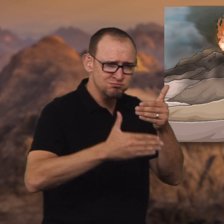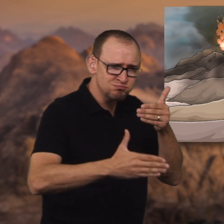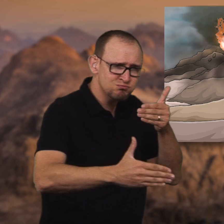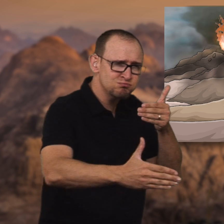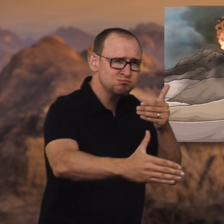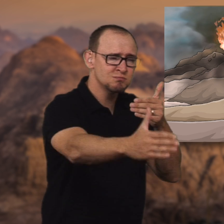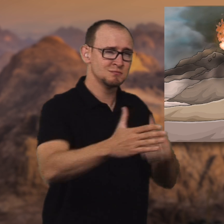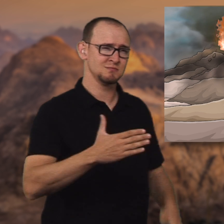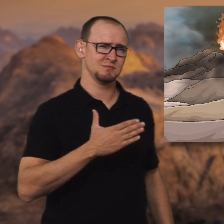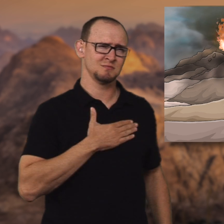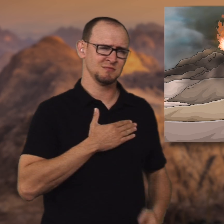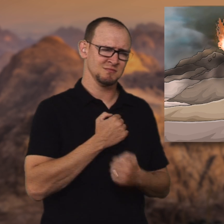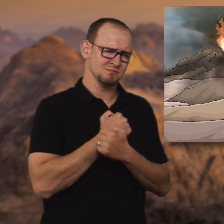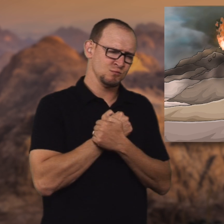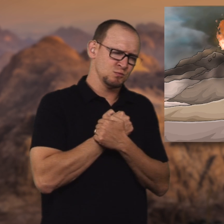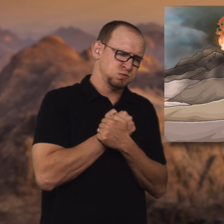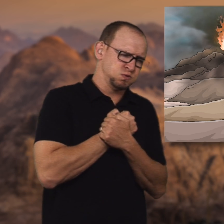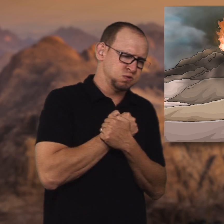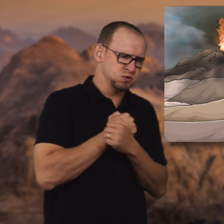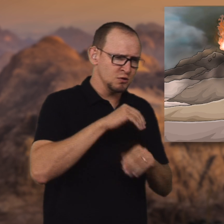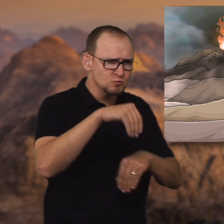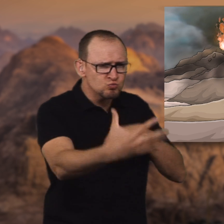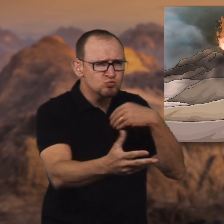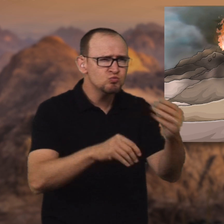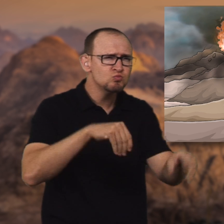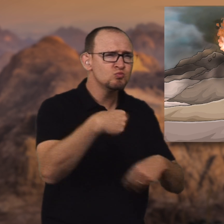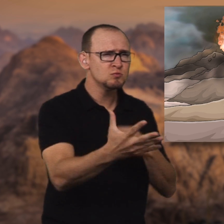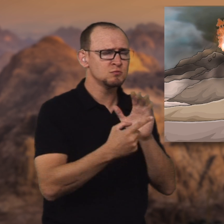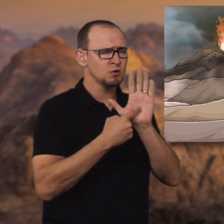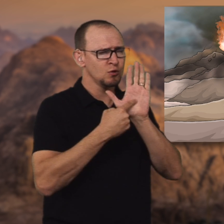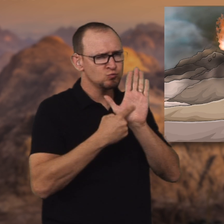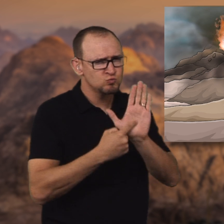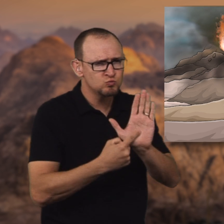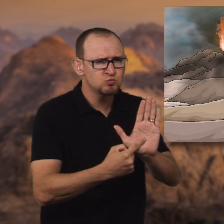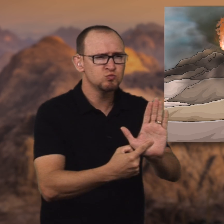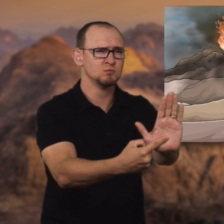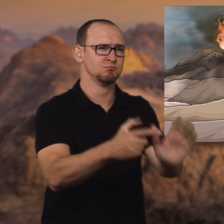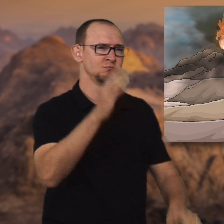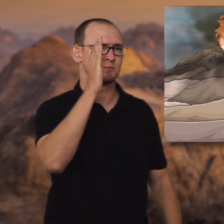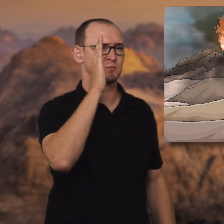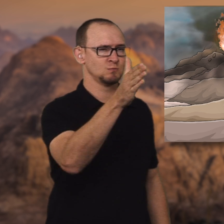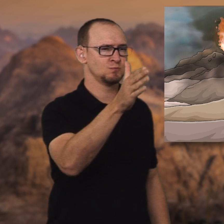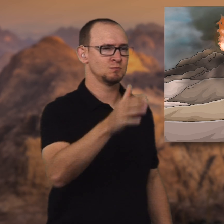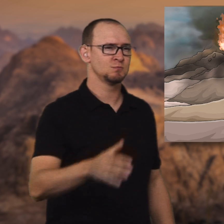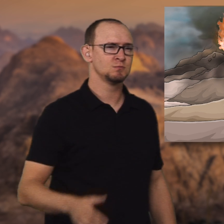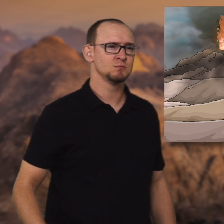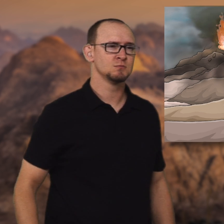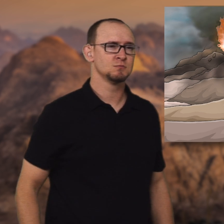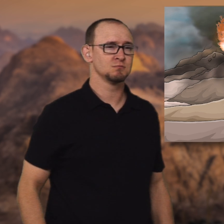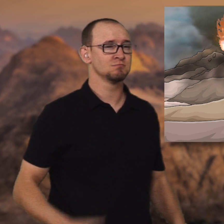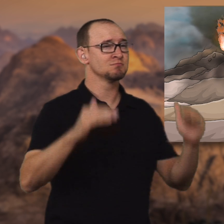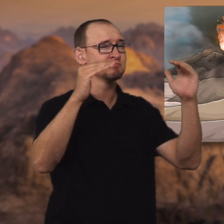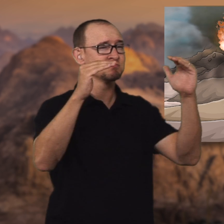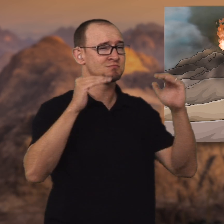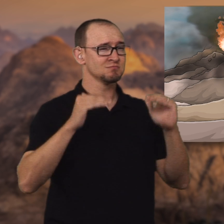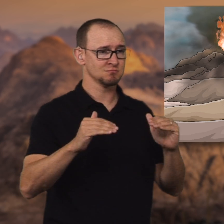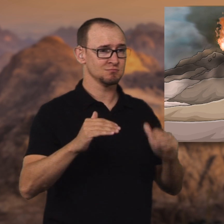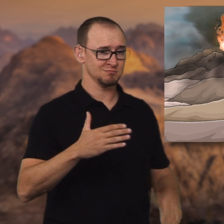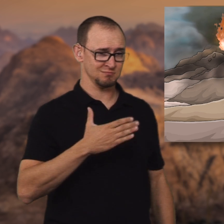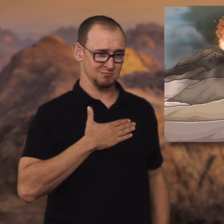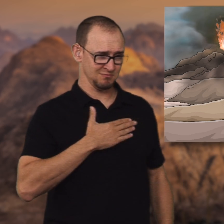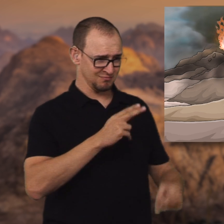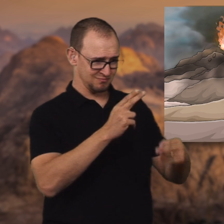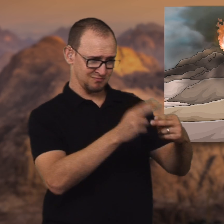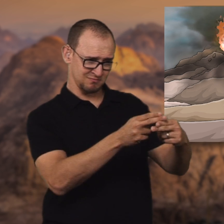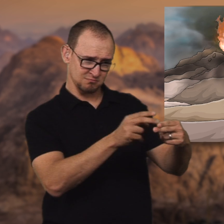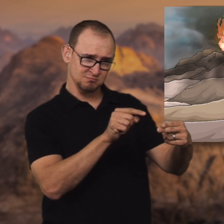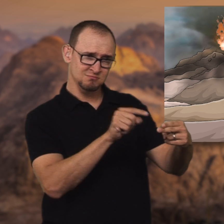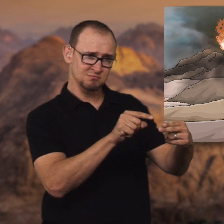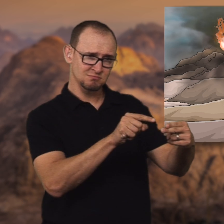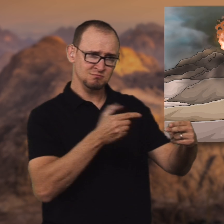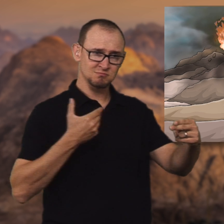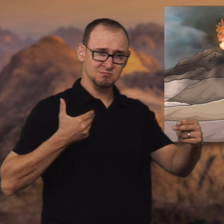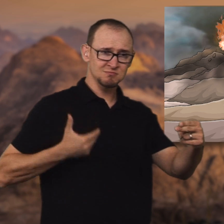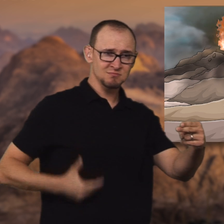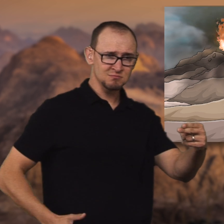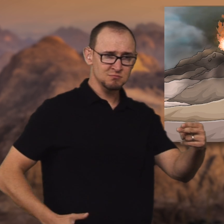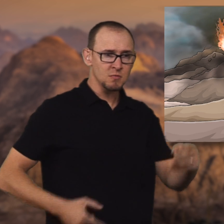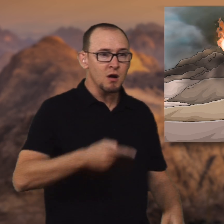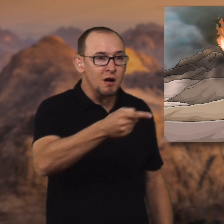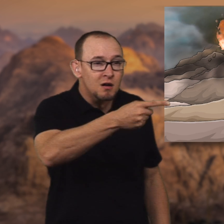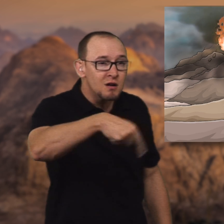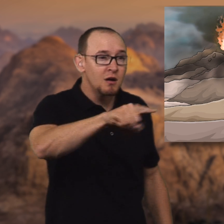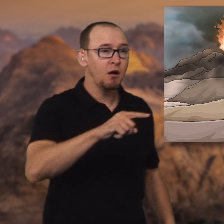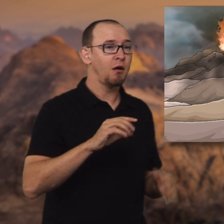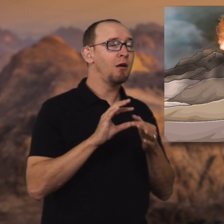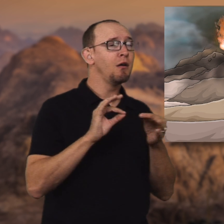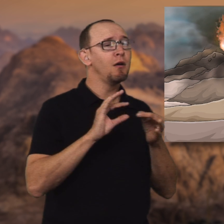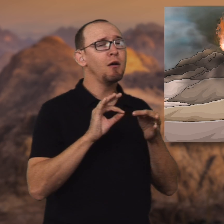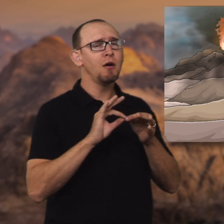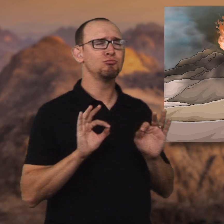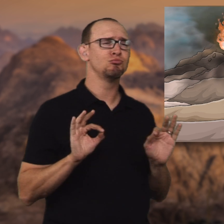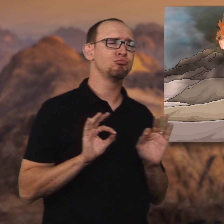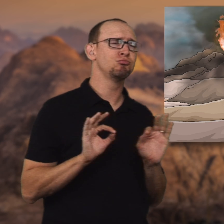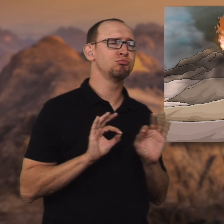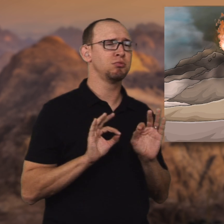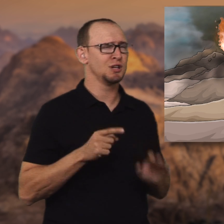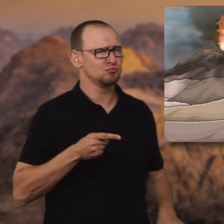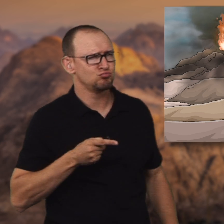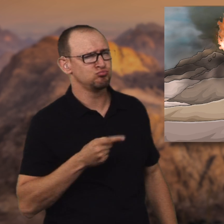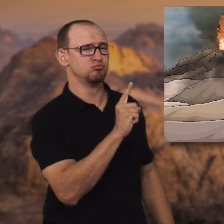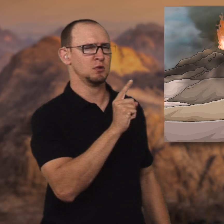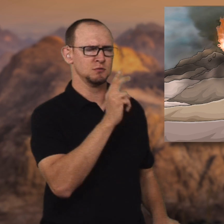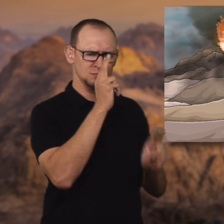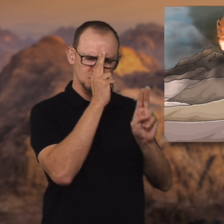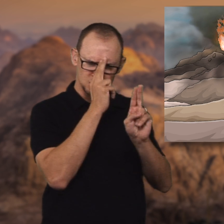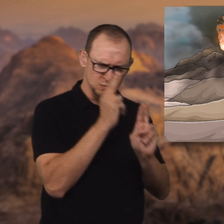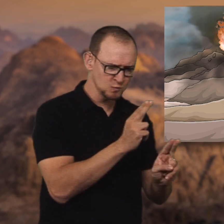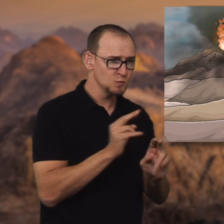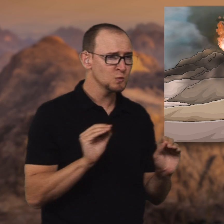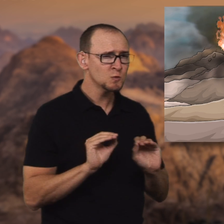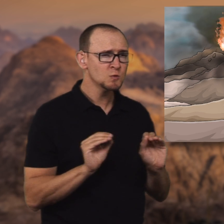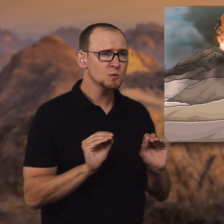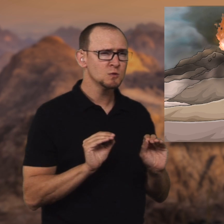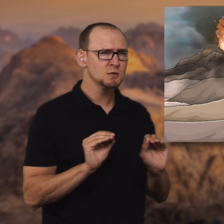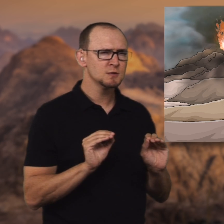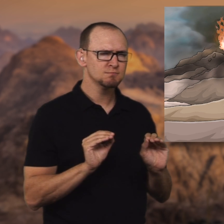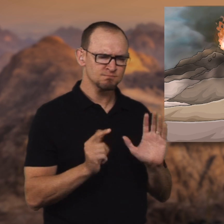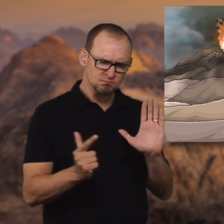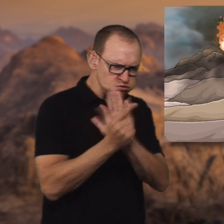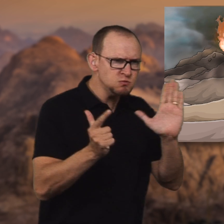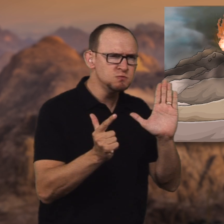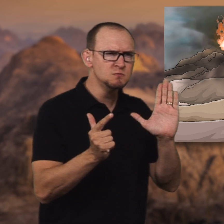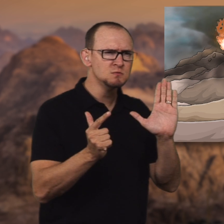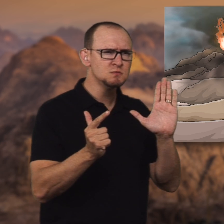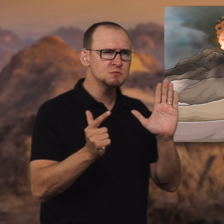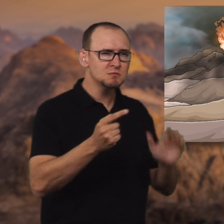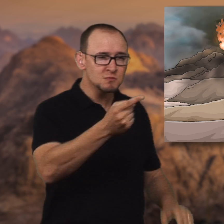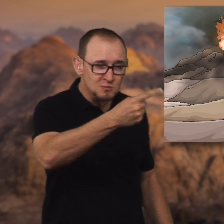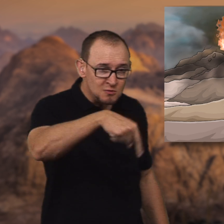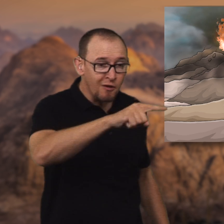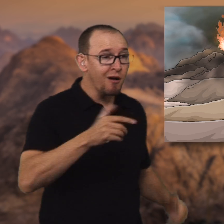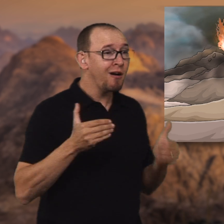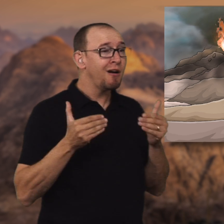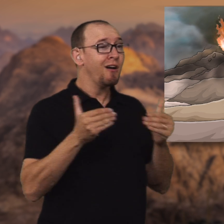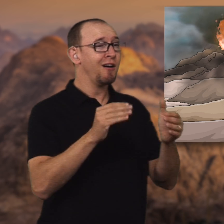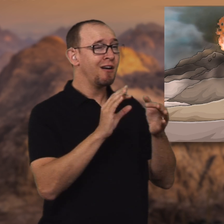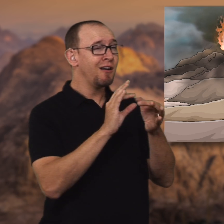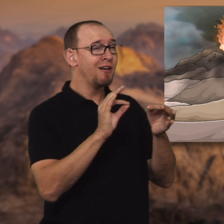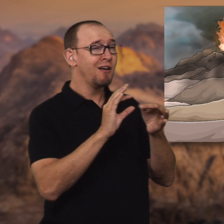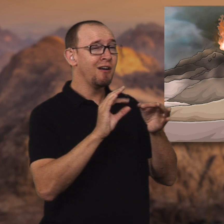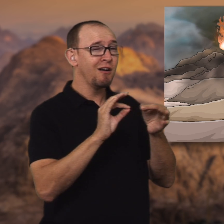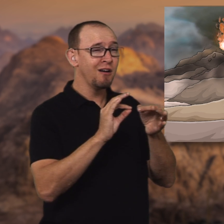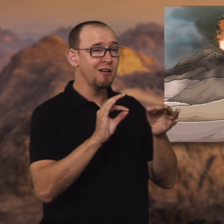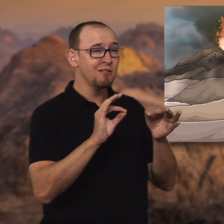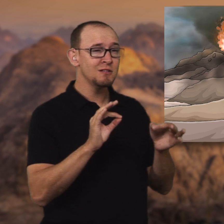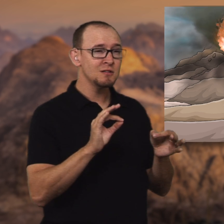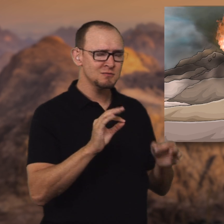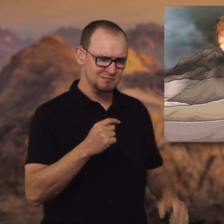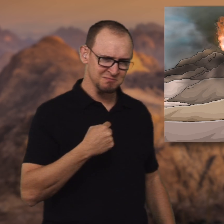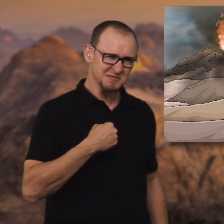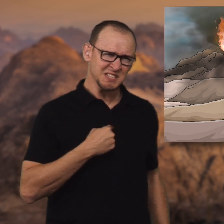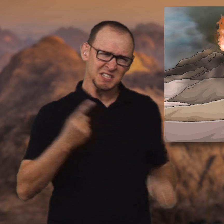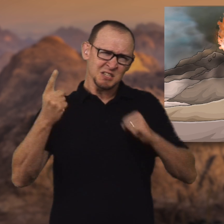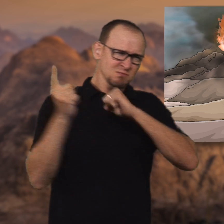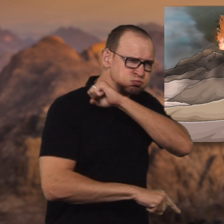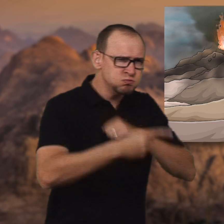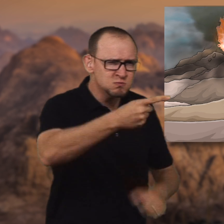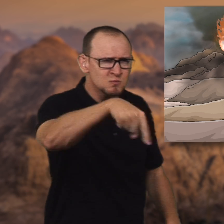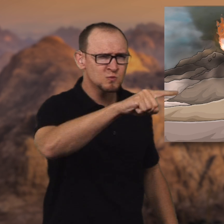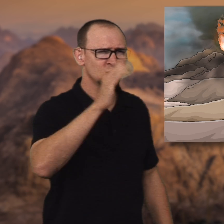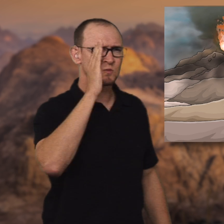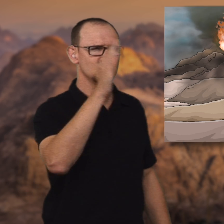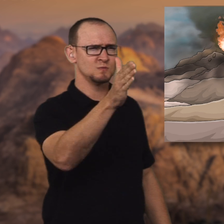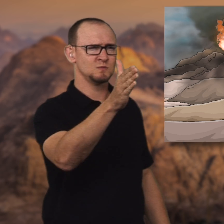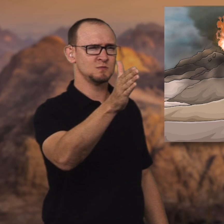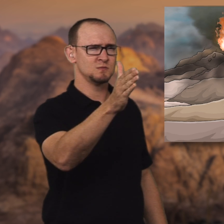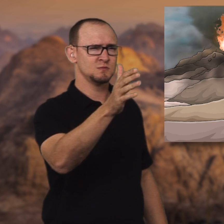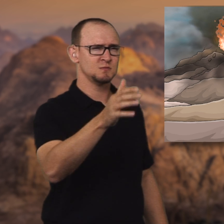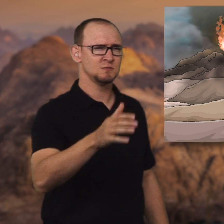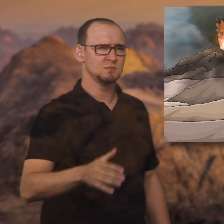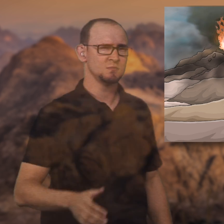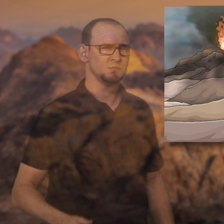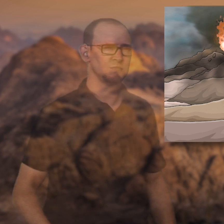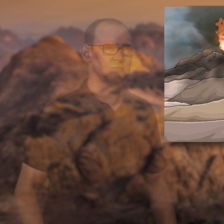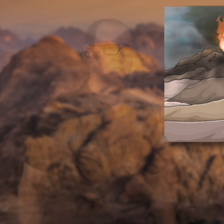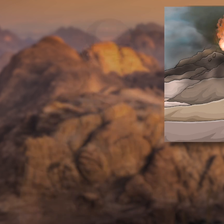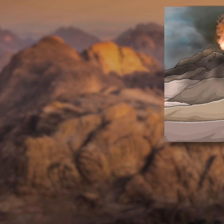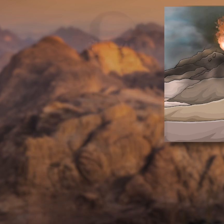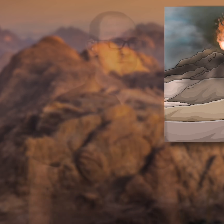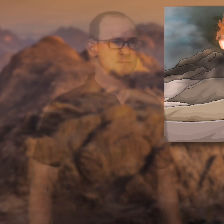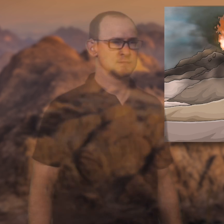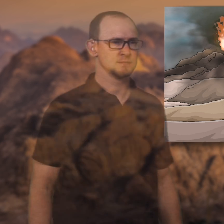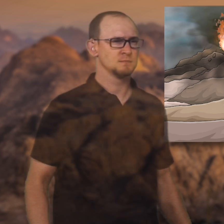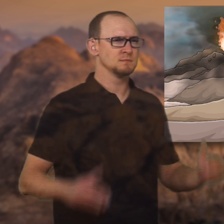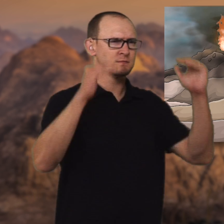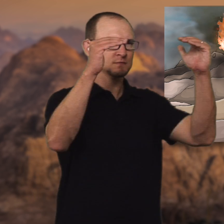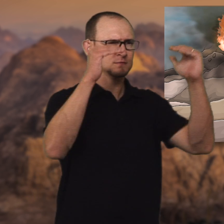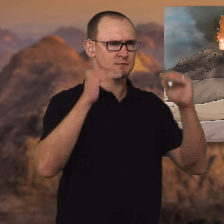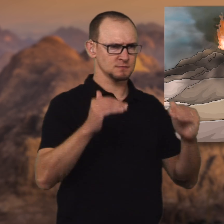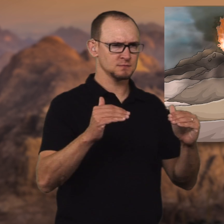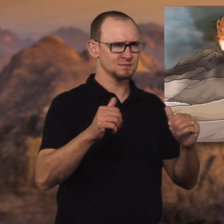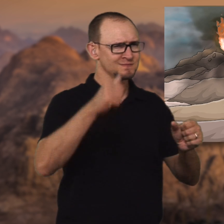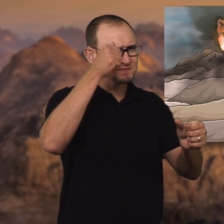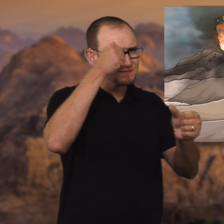You shall not take the name of the LORD your God in vain, for the LORD will not leave anyone unpunished who takes His name in vain.